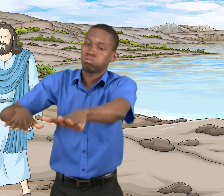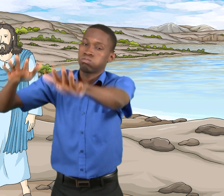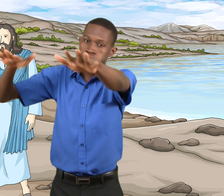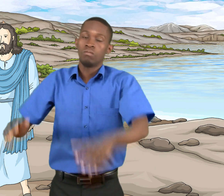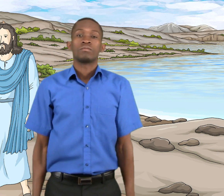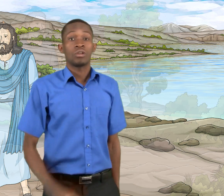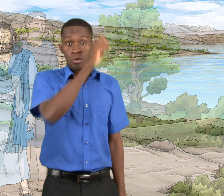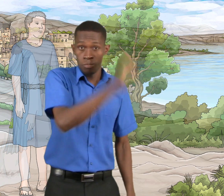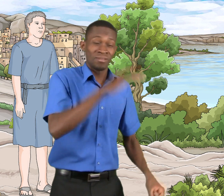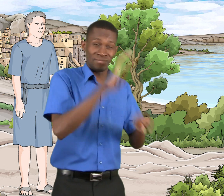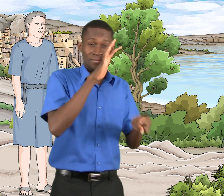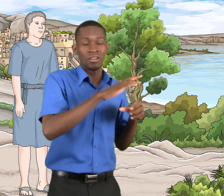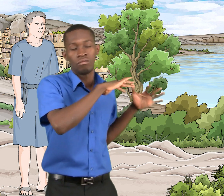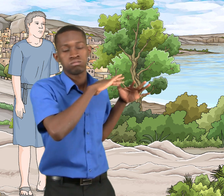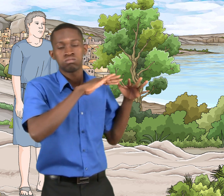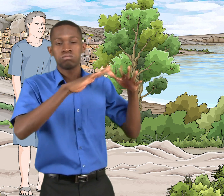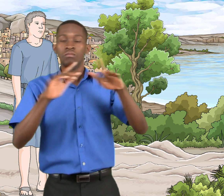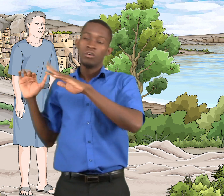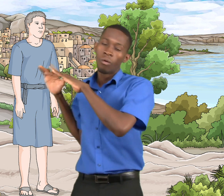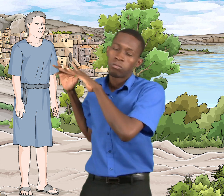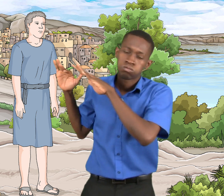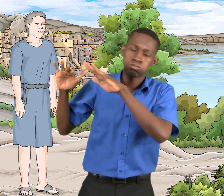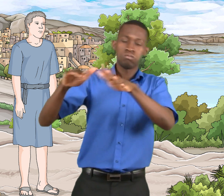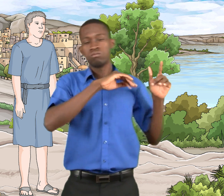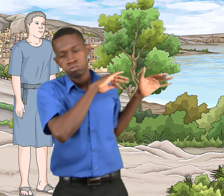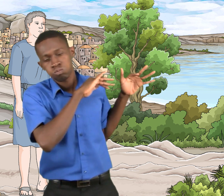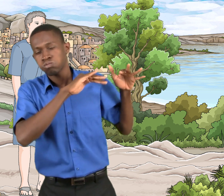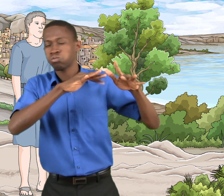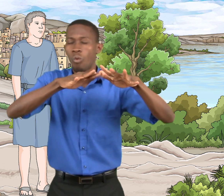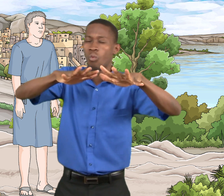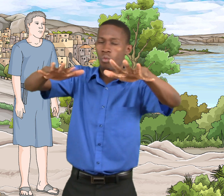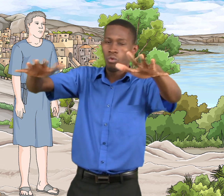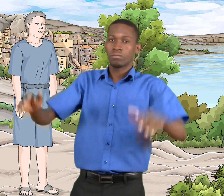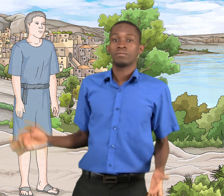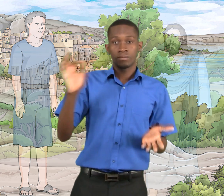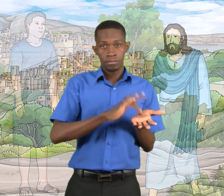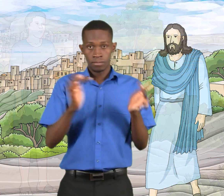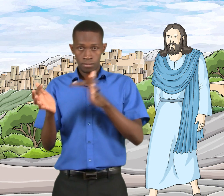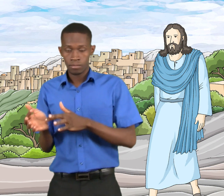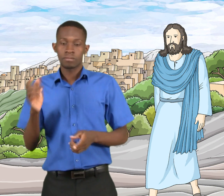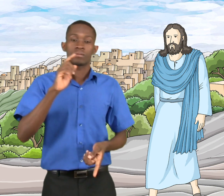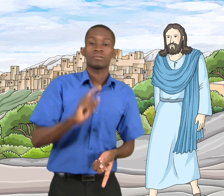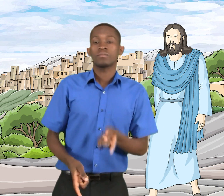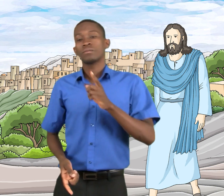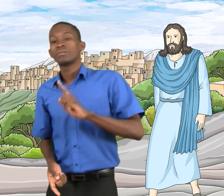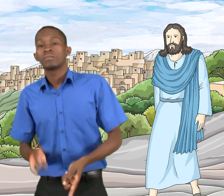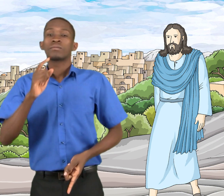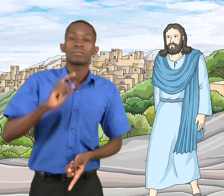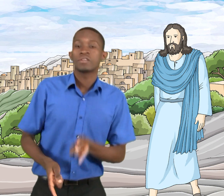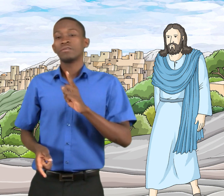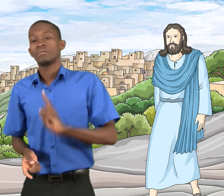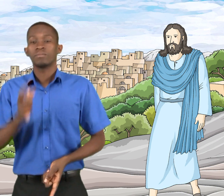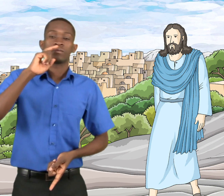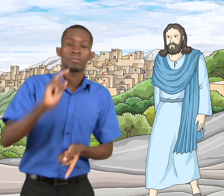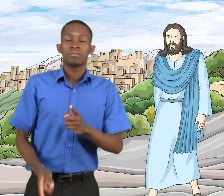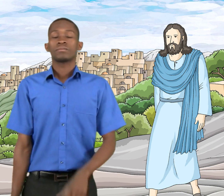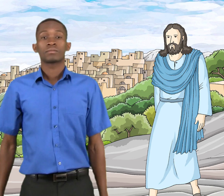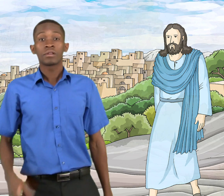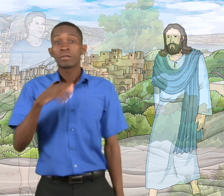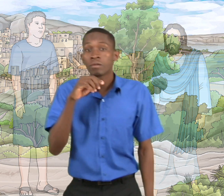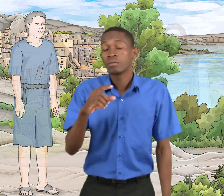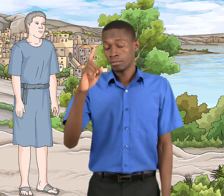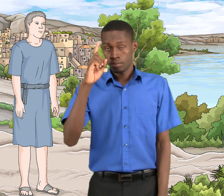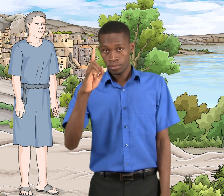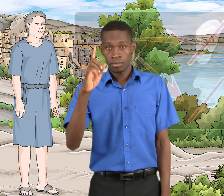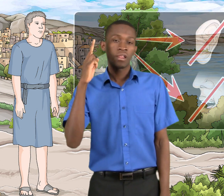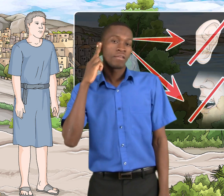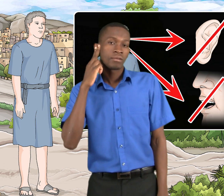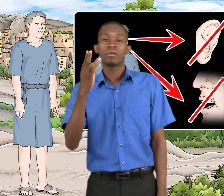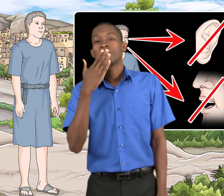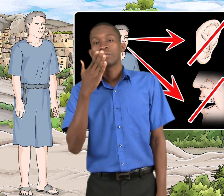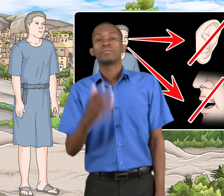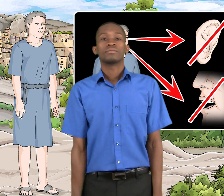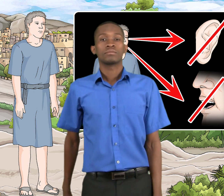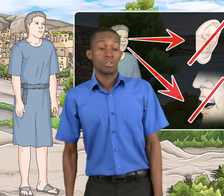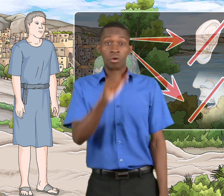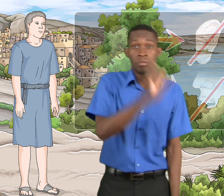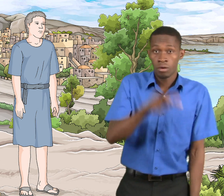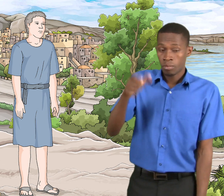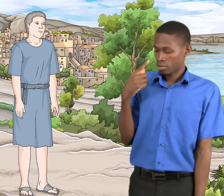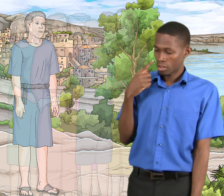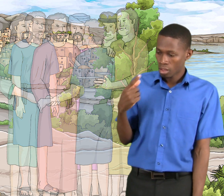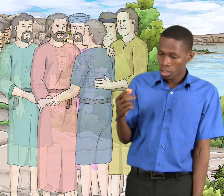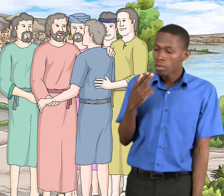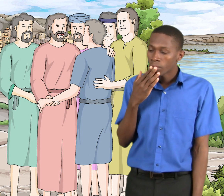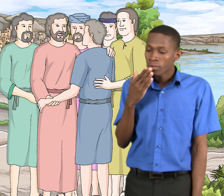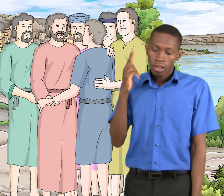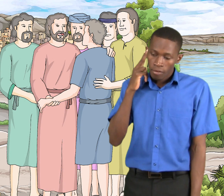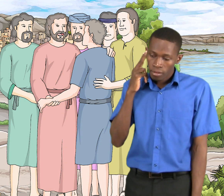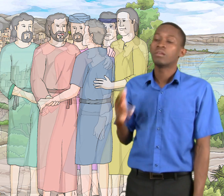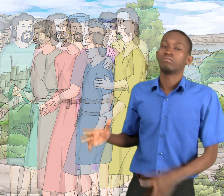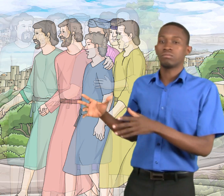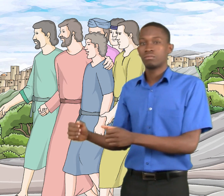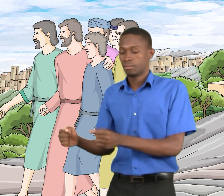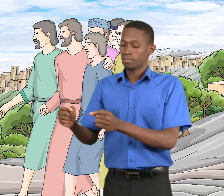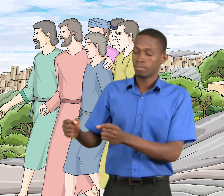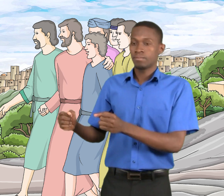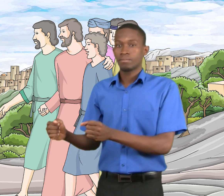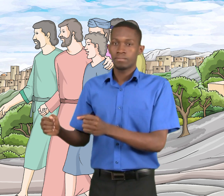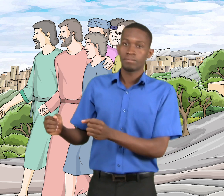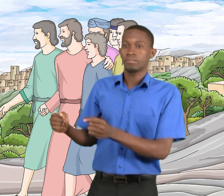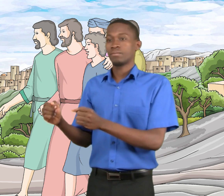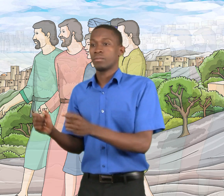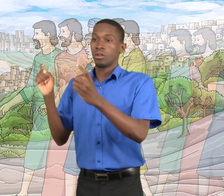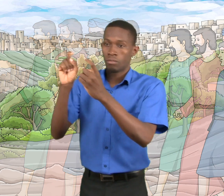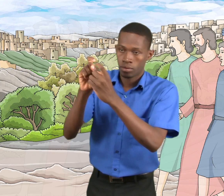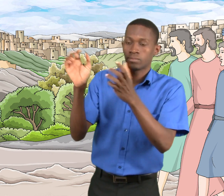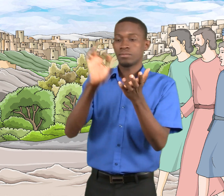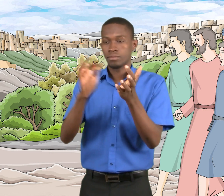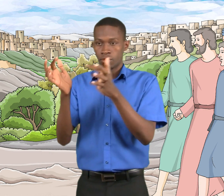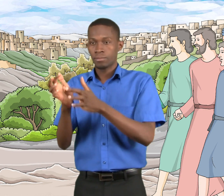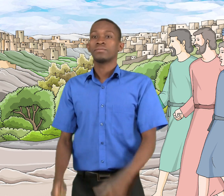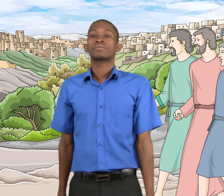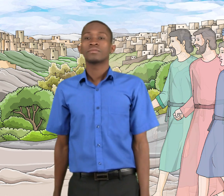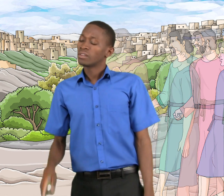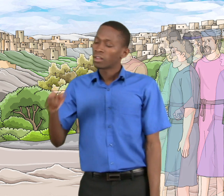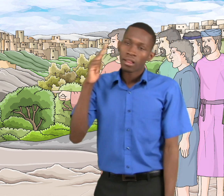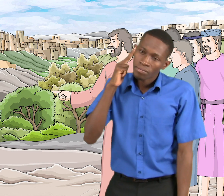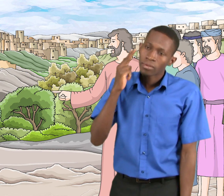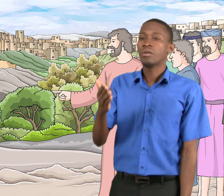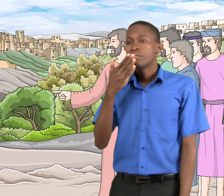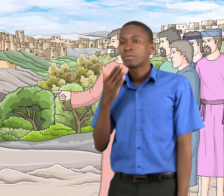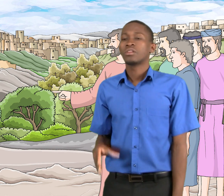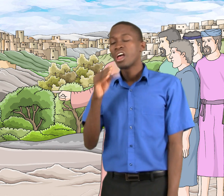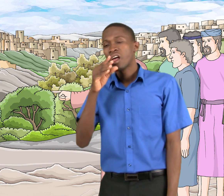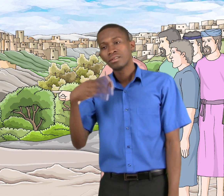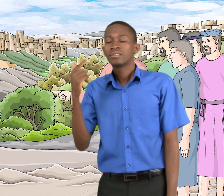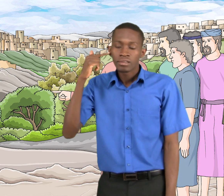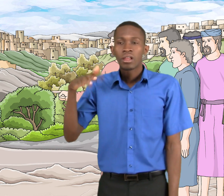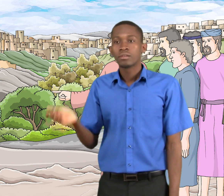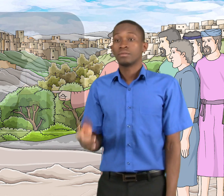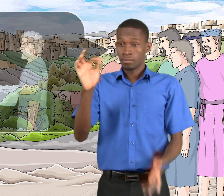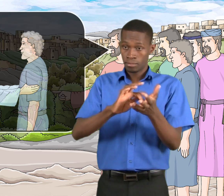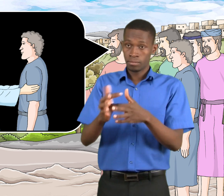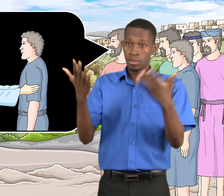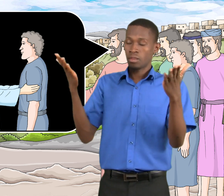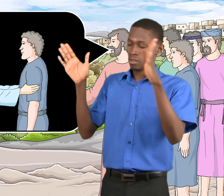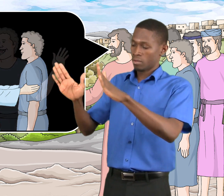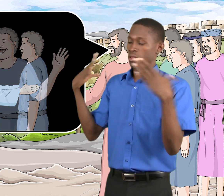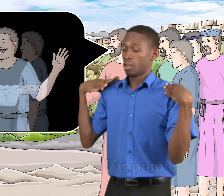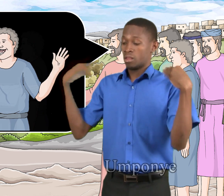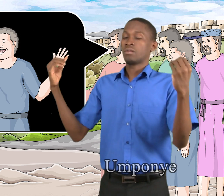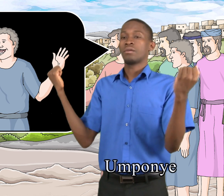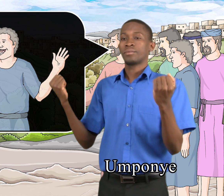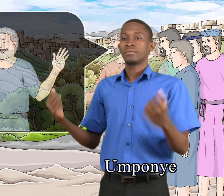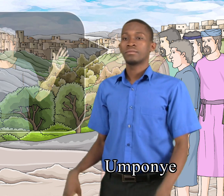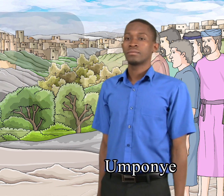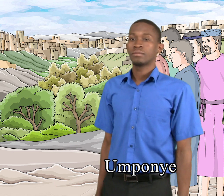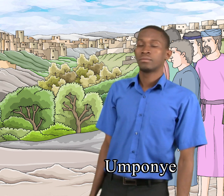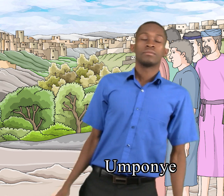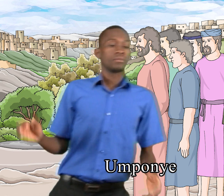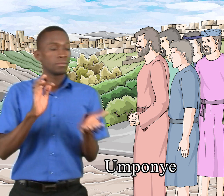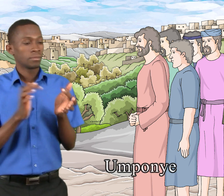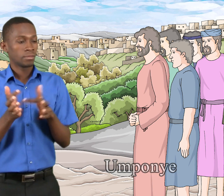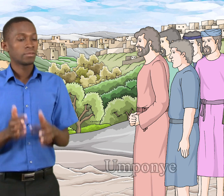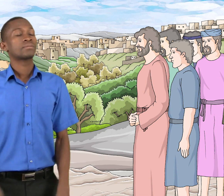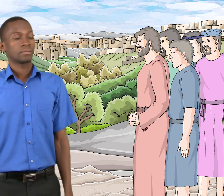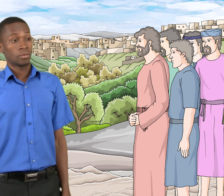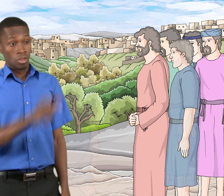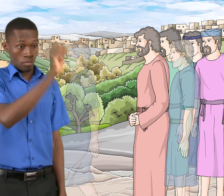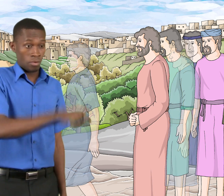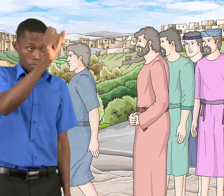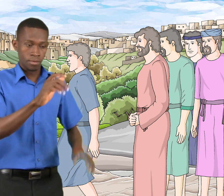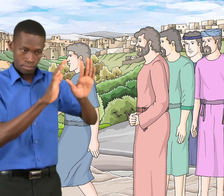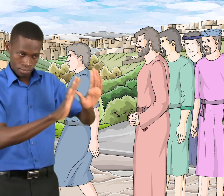Some people brought to Him a man who was deaf and hardly able to speak, and they begged Jesus to place His hand on him.